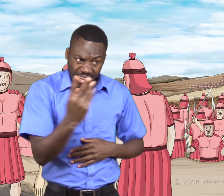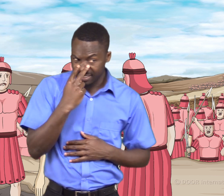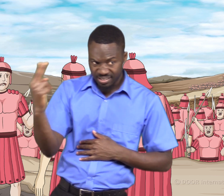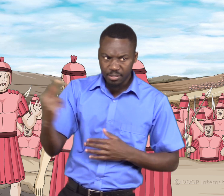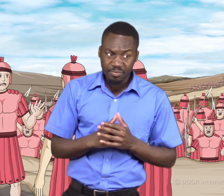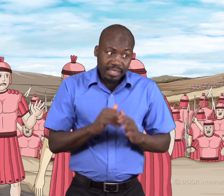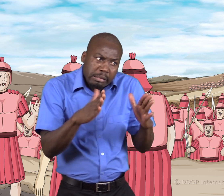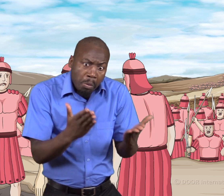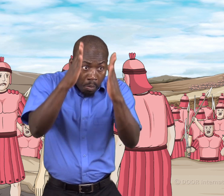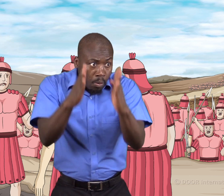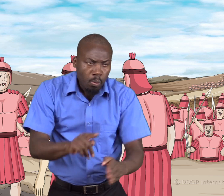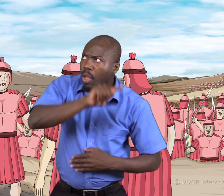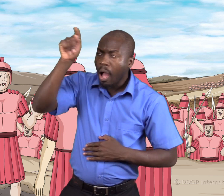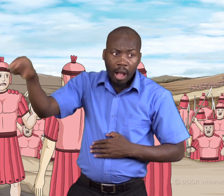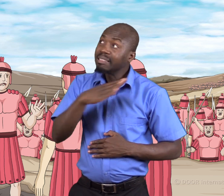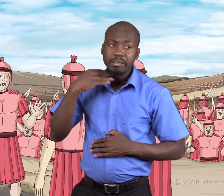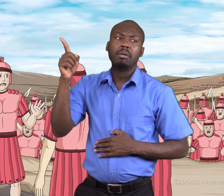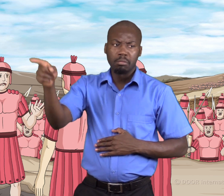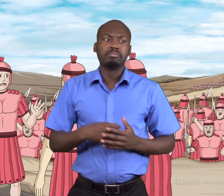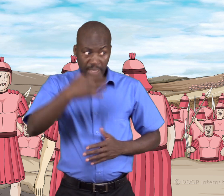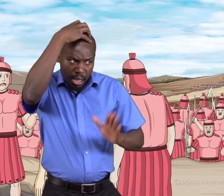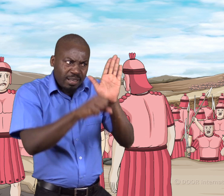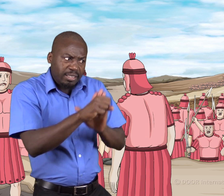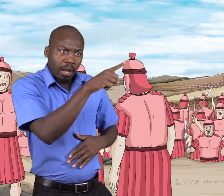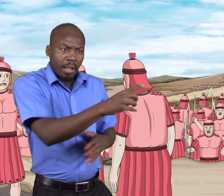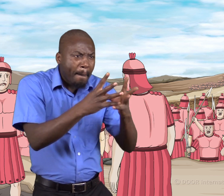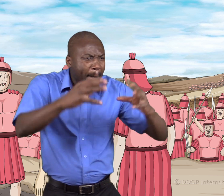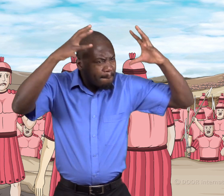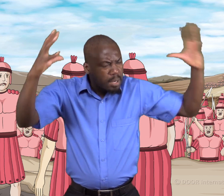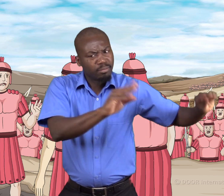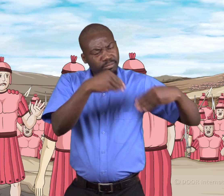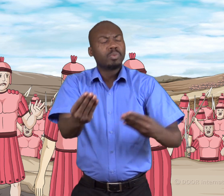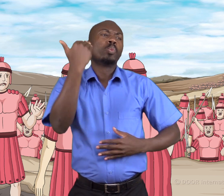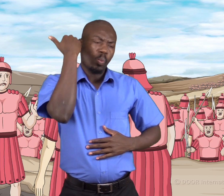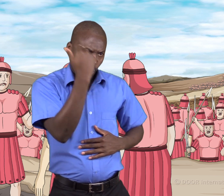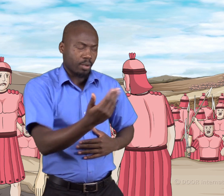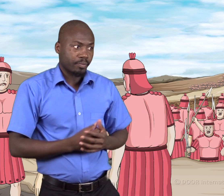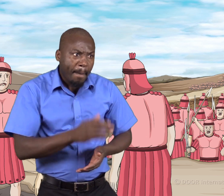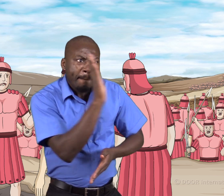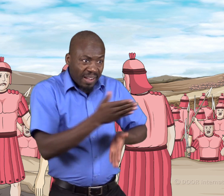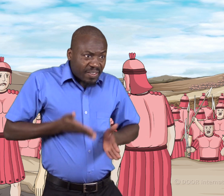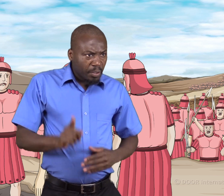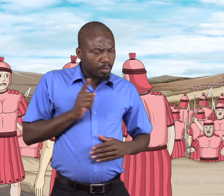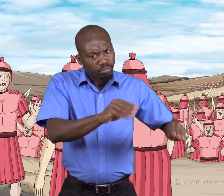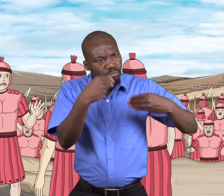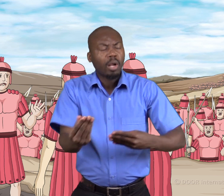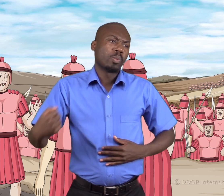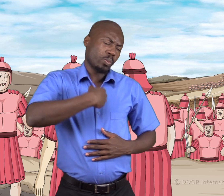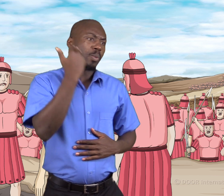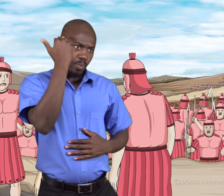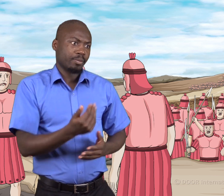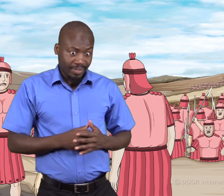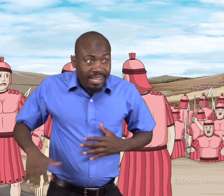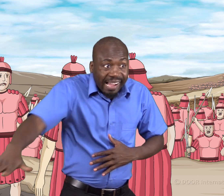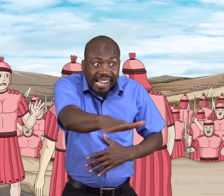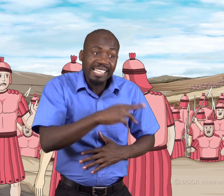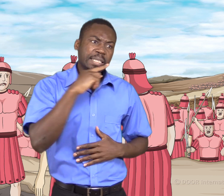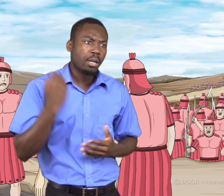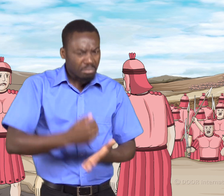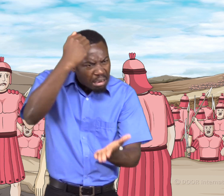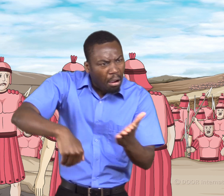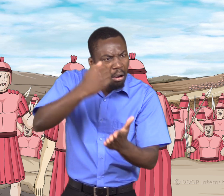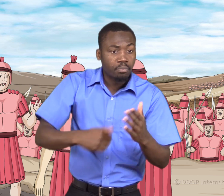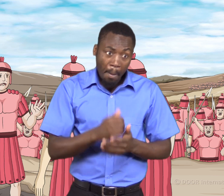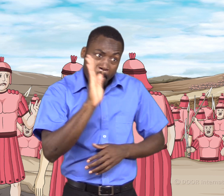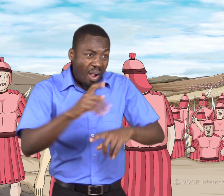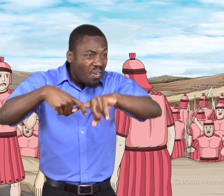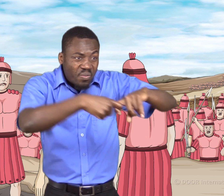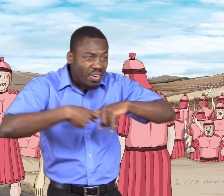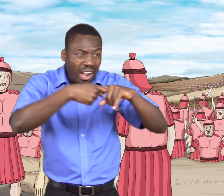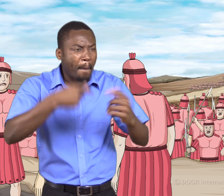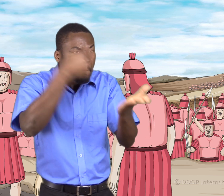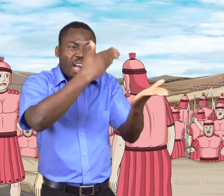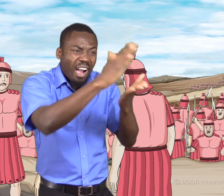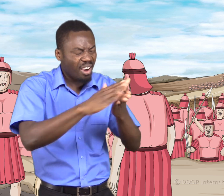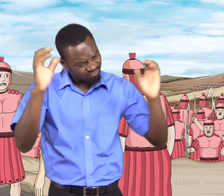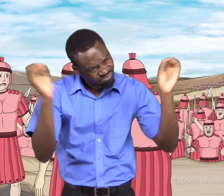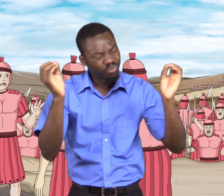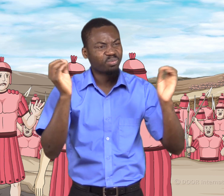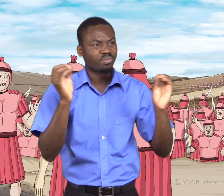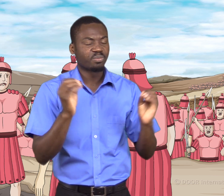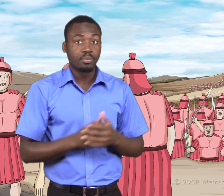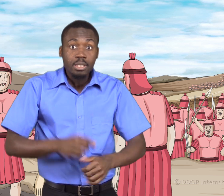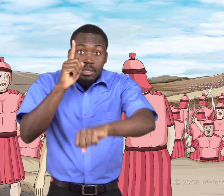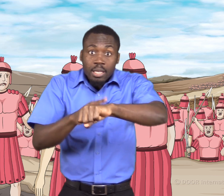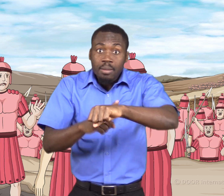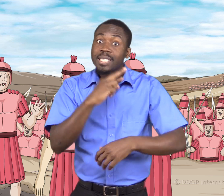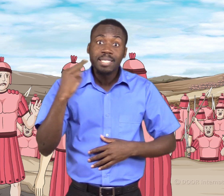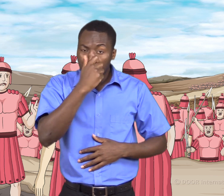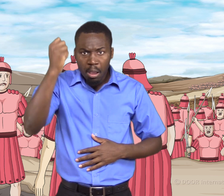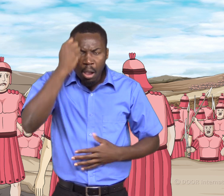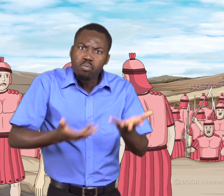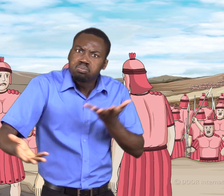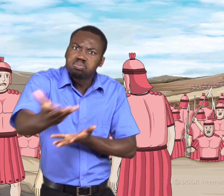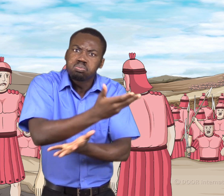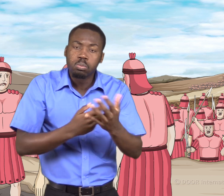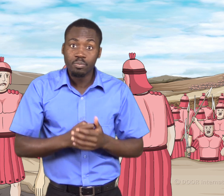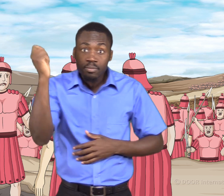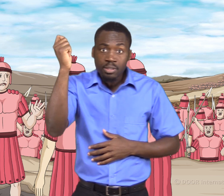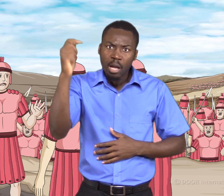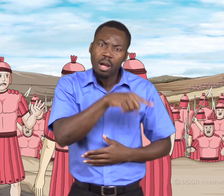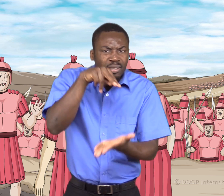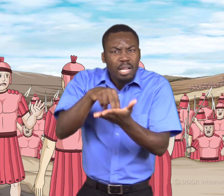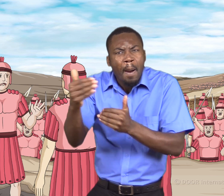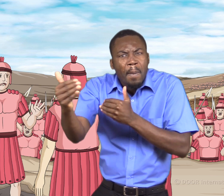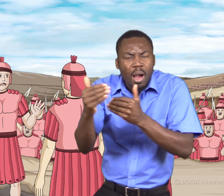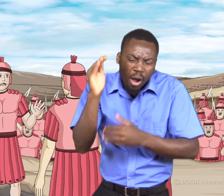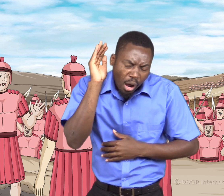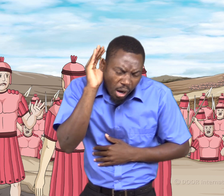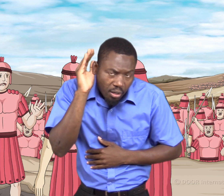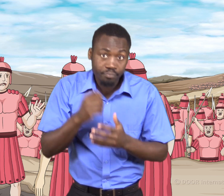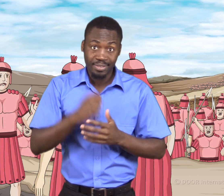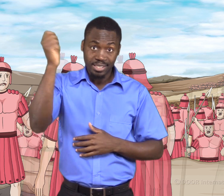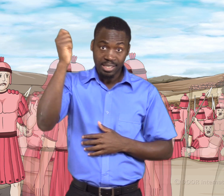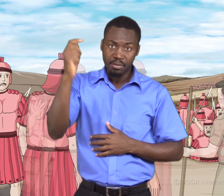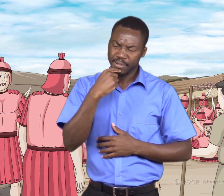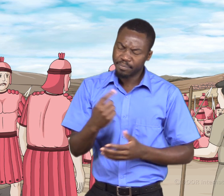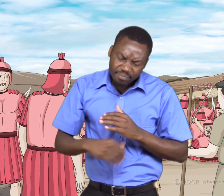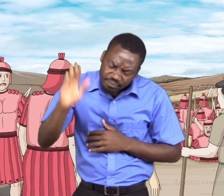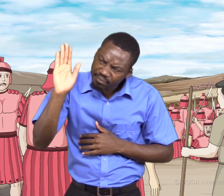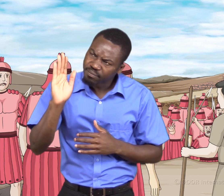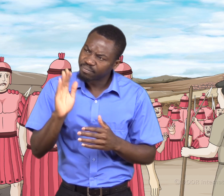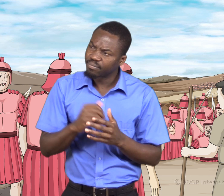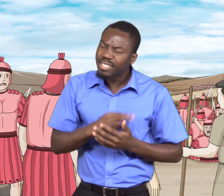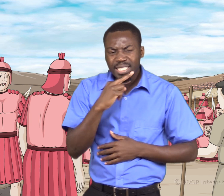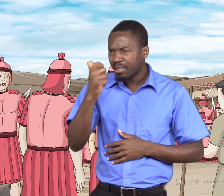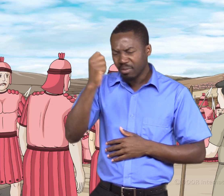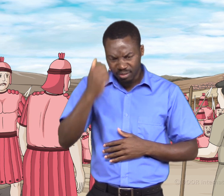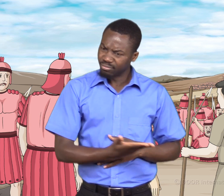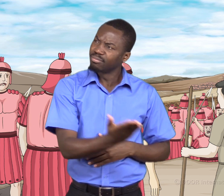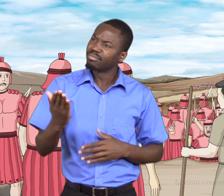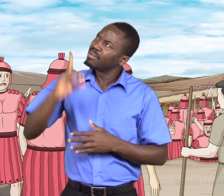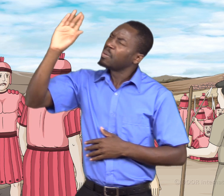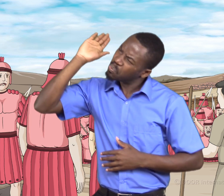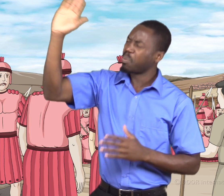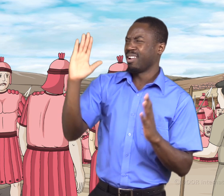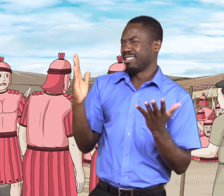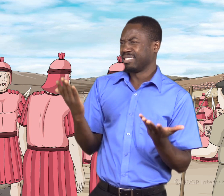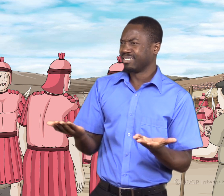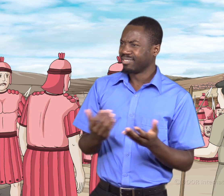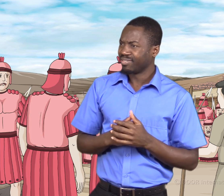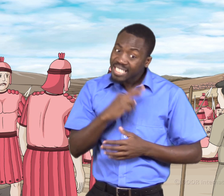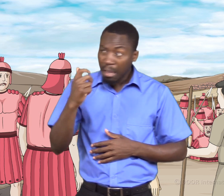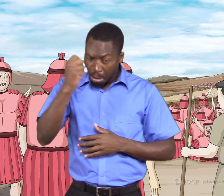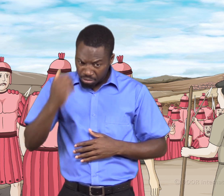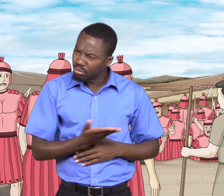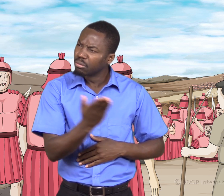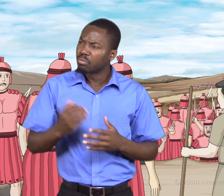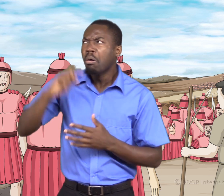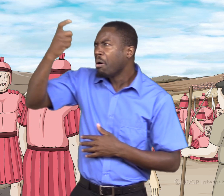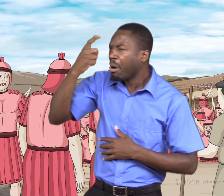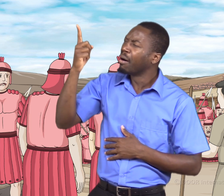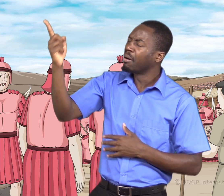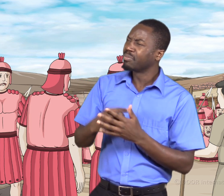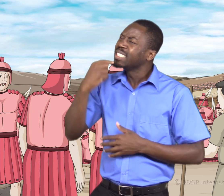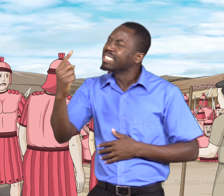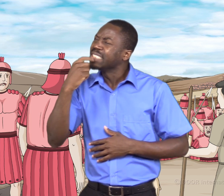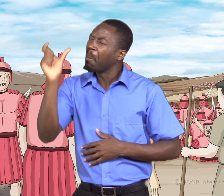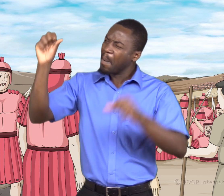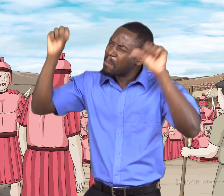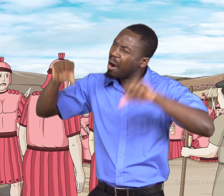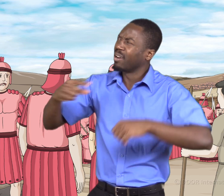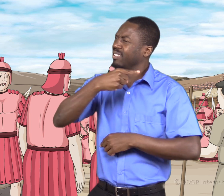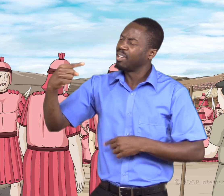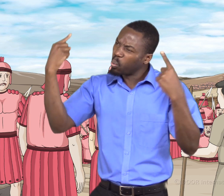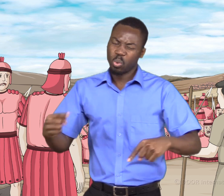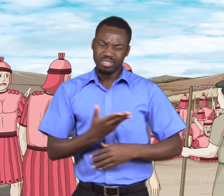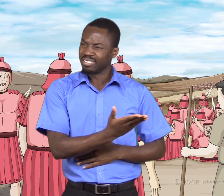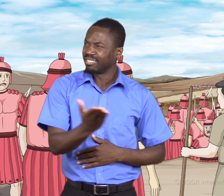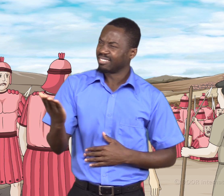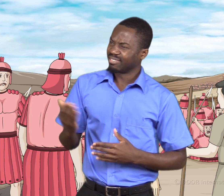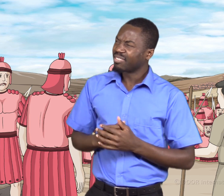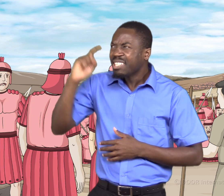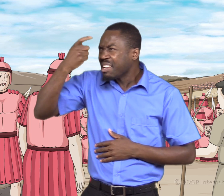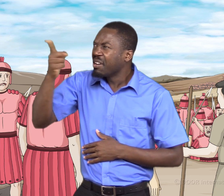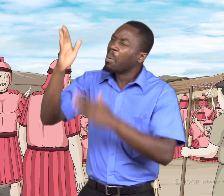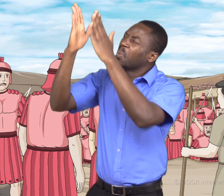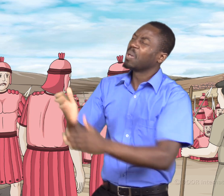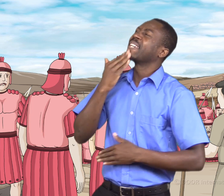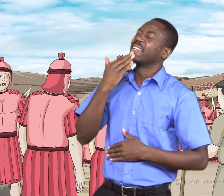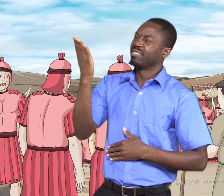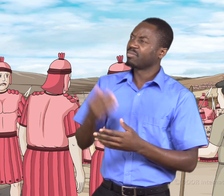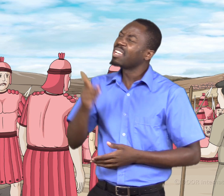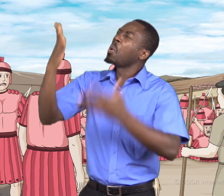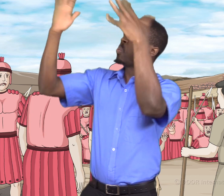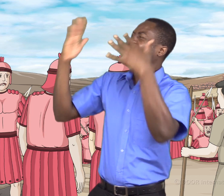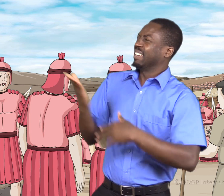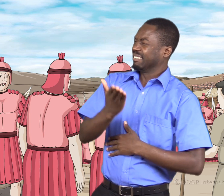Now the men of Israel had been saying, “Do you see this man who keeps coming out to defy Israel? To the man who kills him the king will give great riches. And he will give him his daughter in marriage and exempt his father’s house from taxation in Israel.”